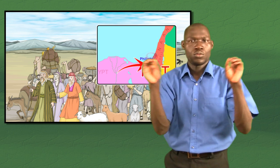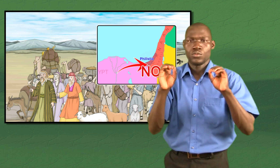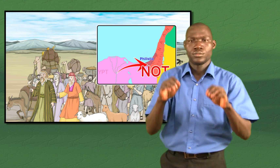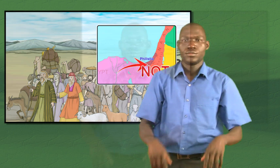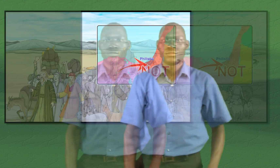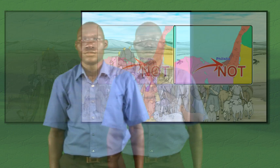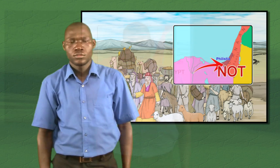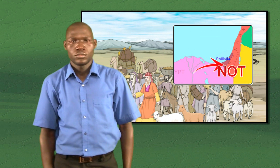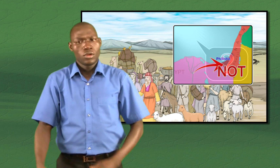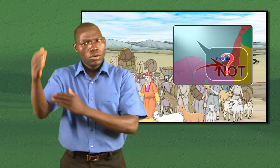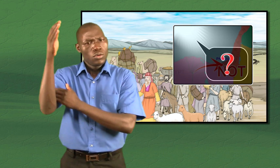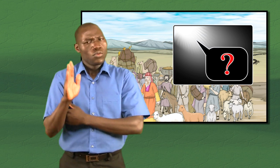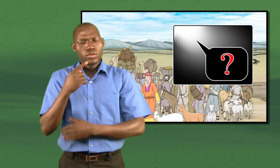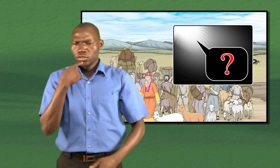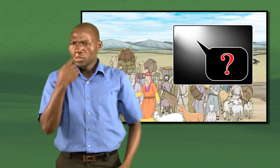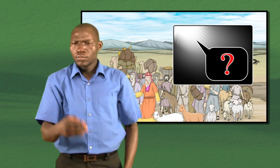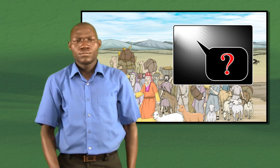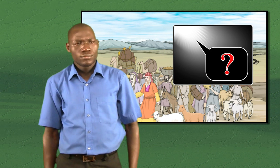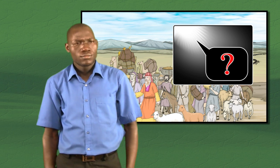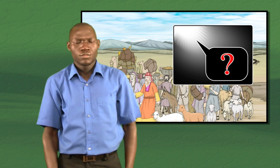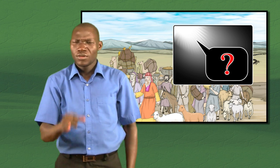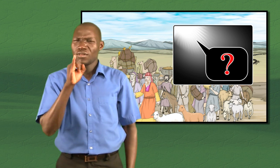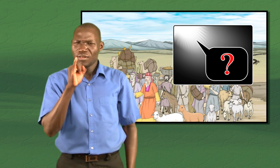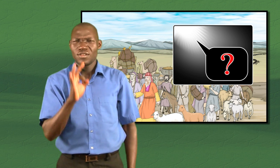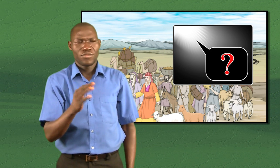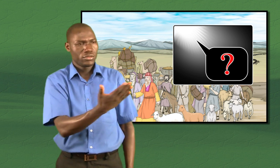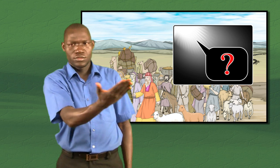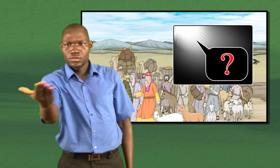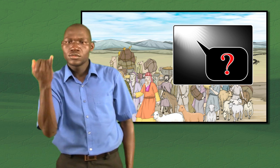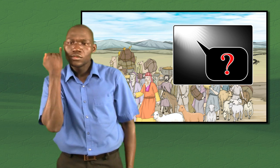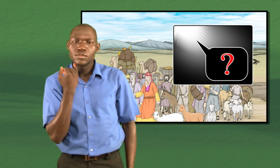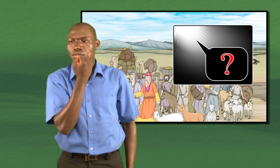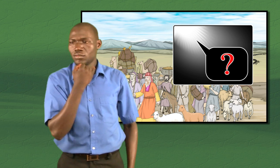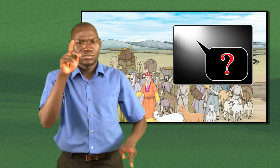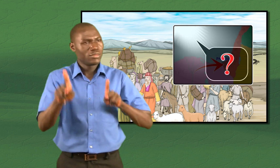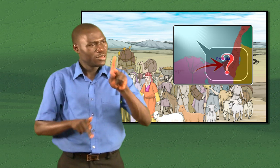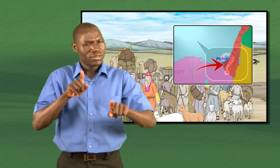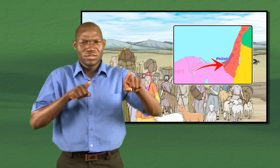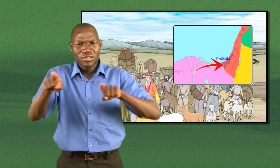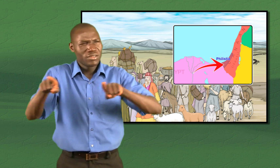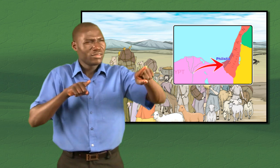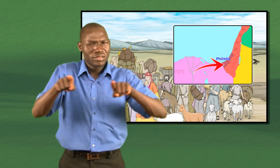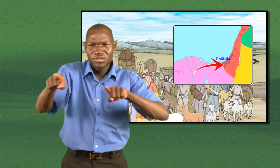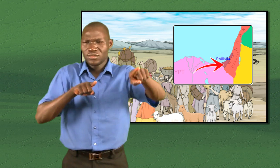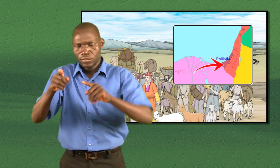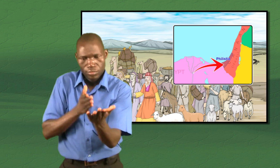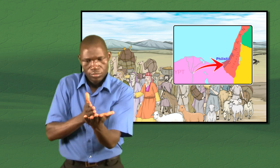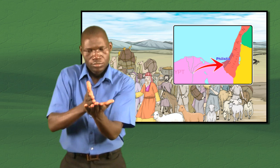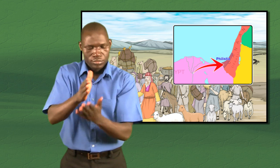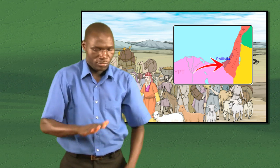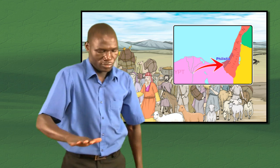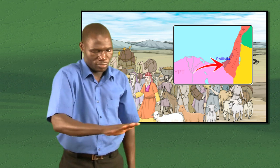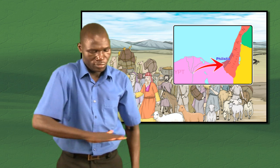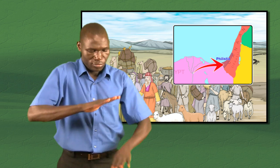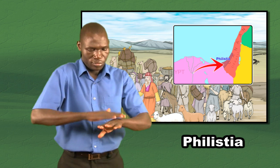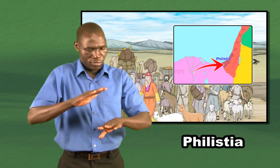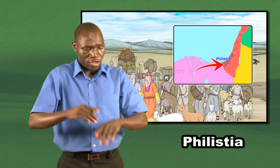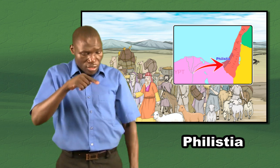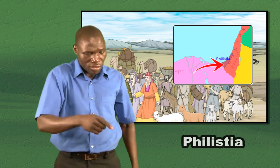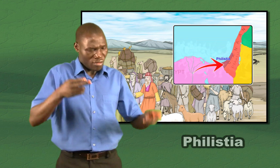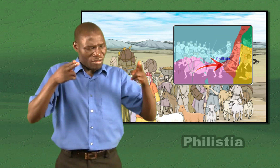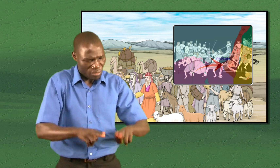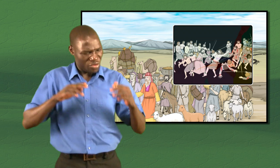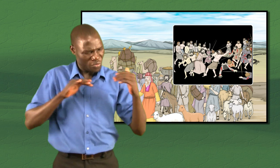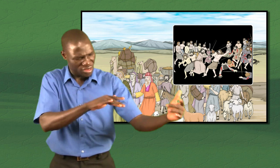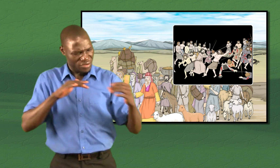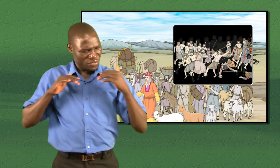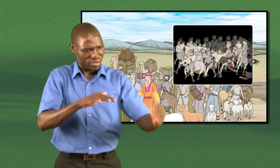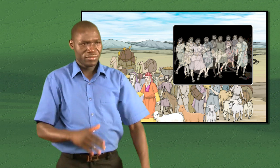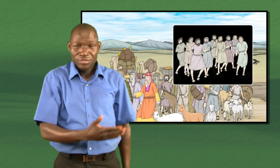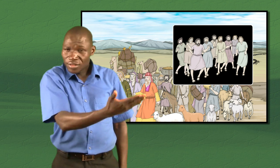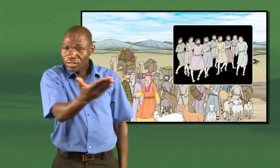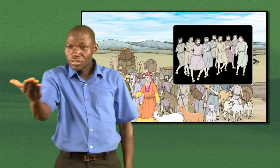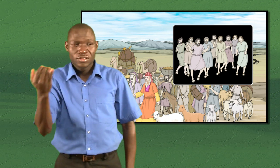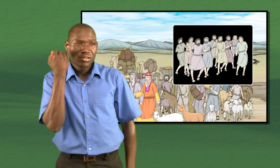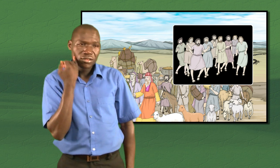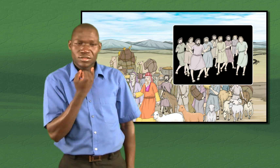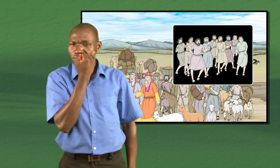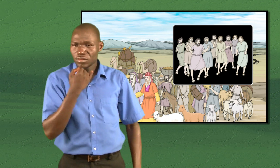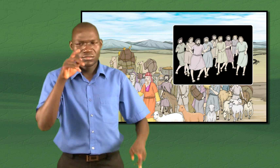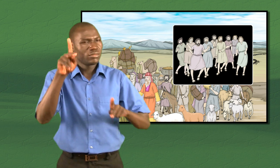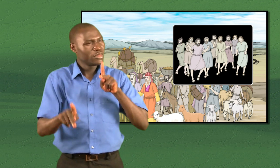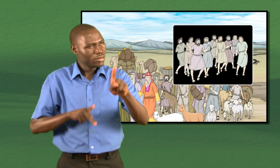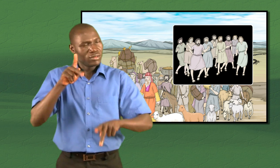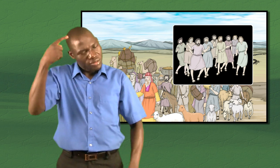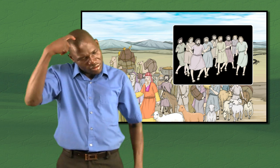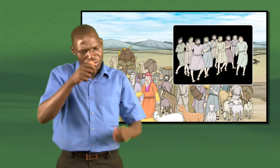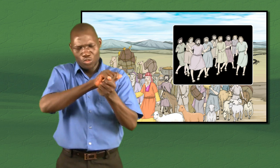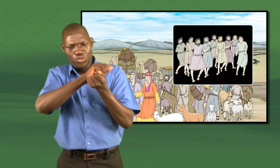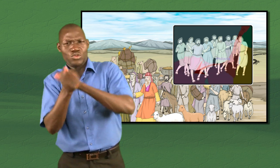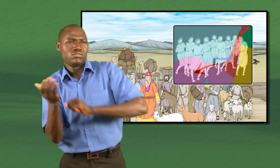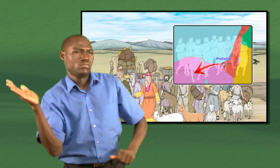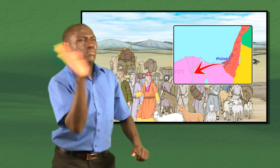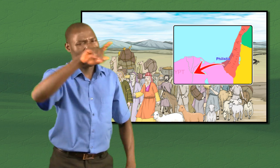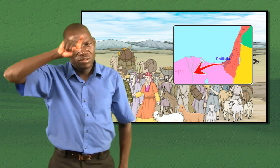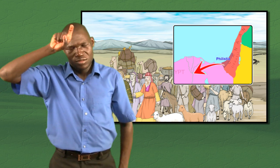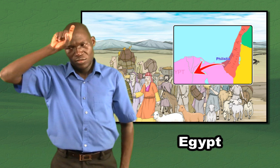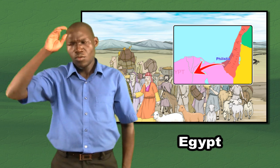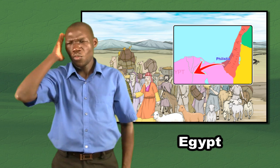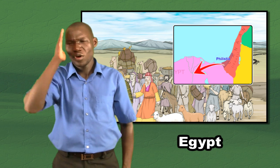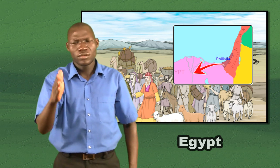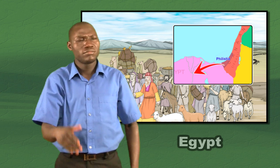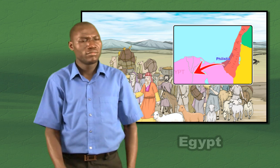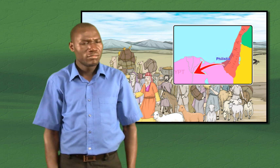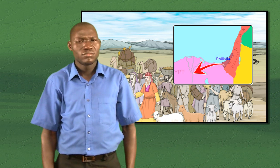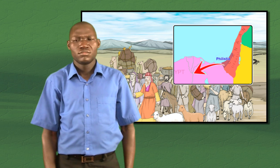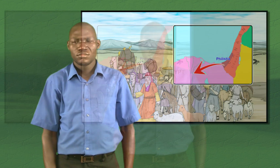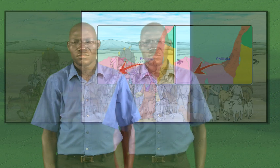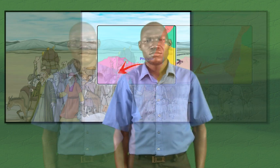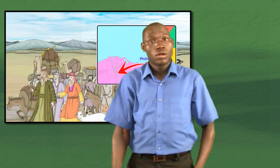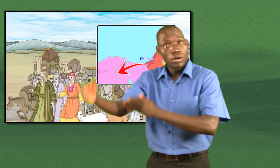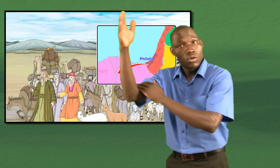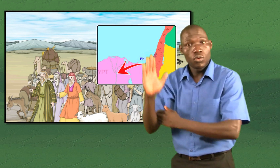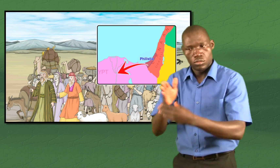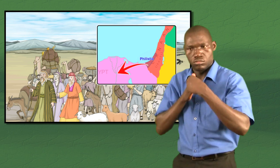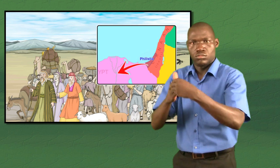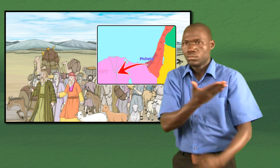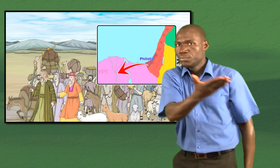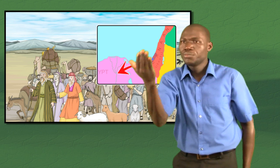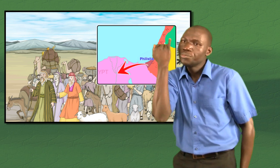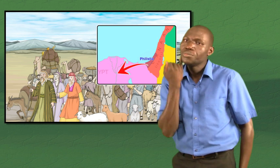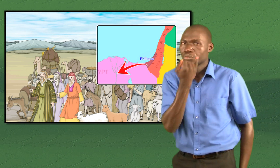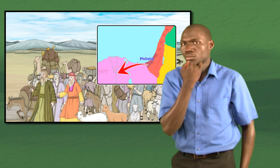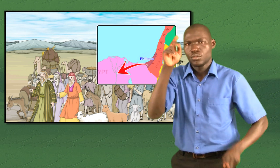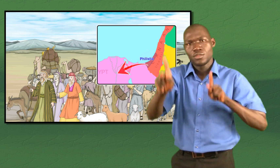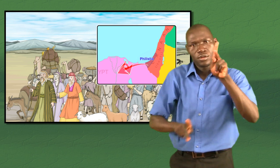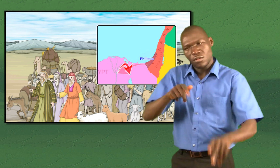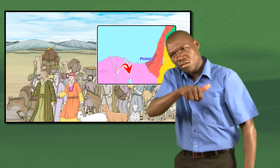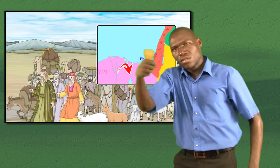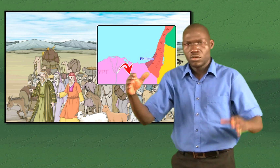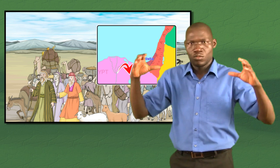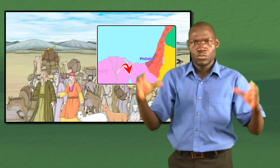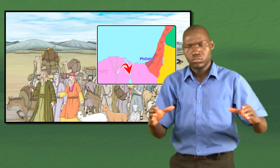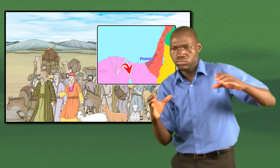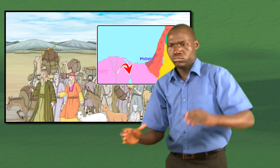For God said, “If the people face war, they might change their minds and return to Egypt.”